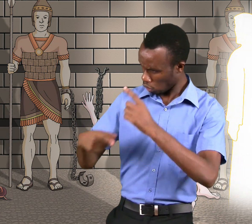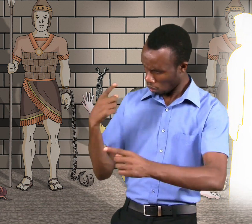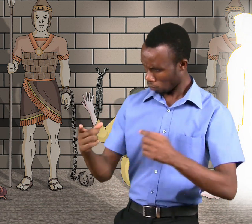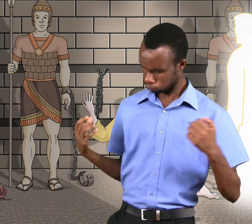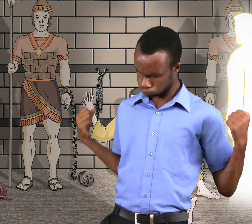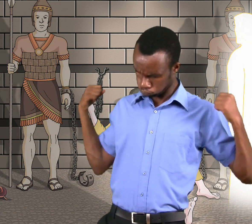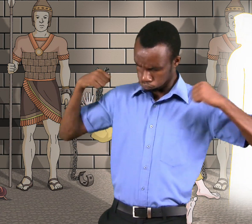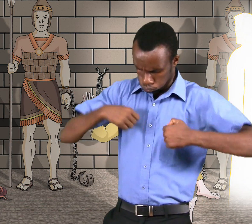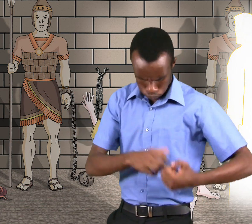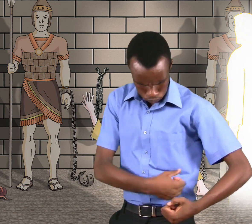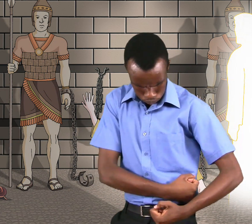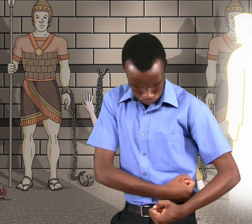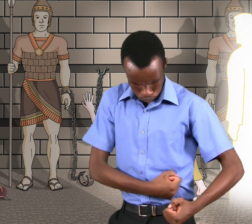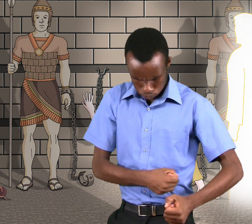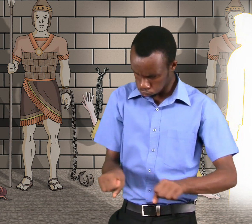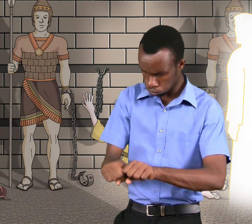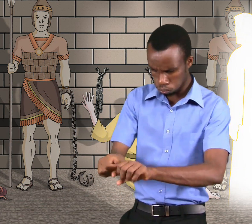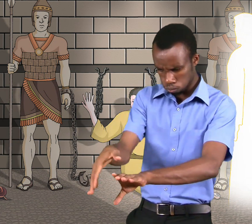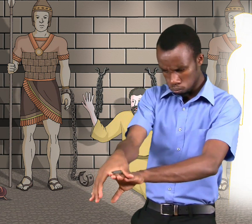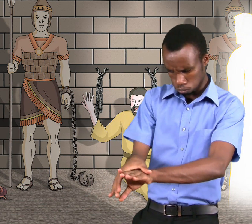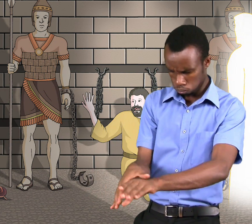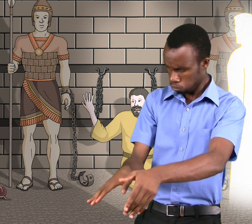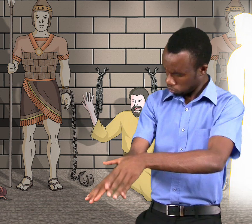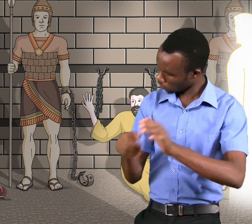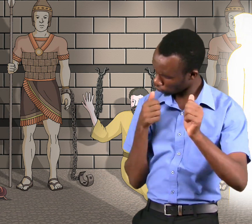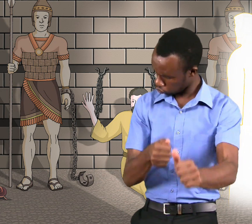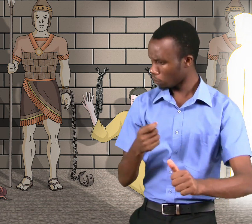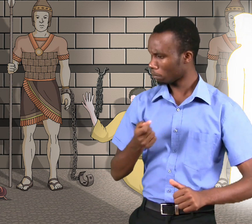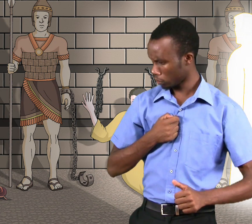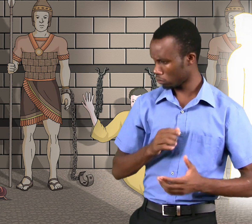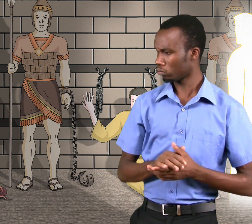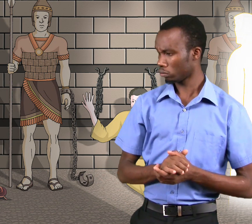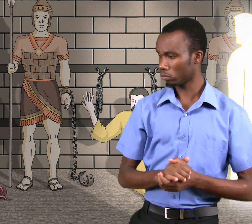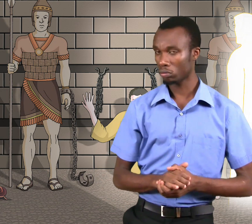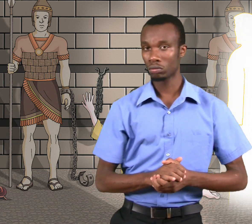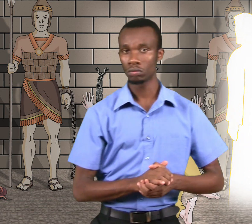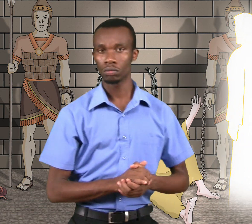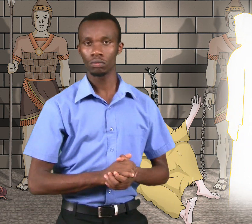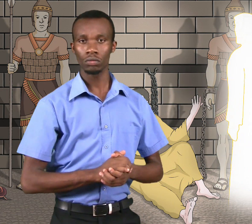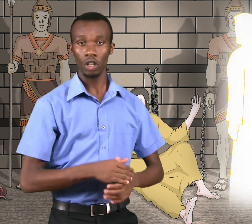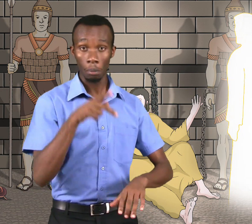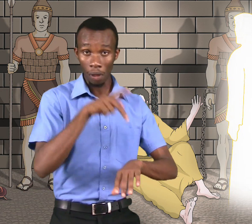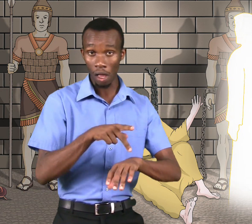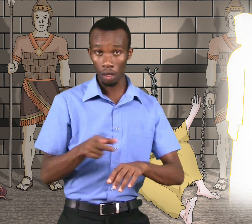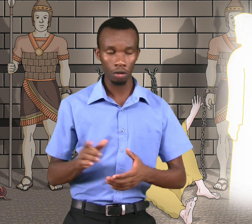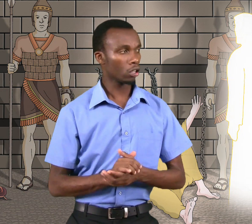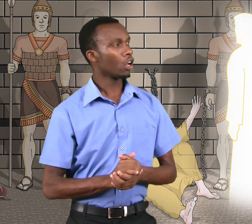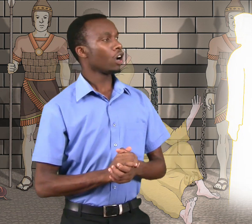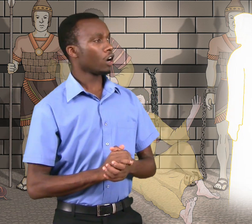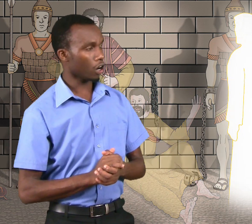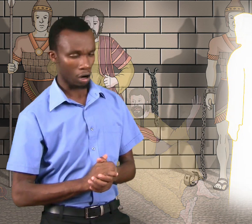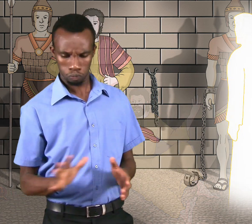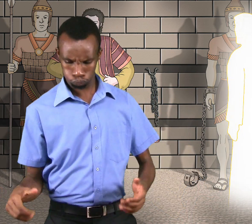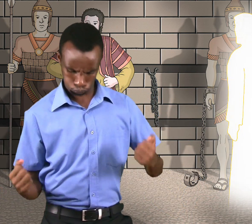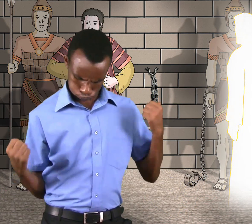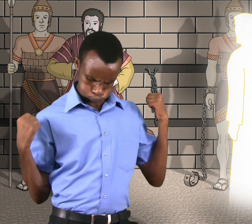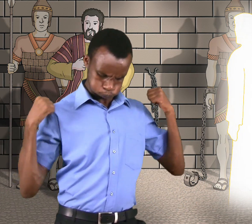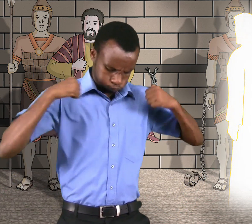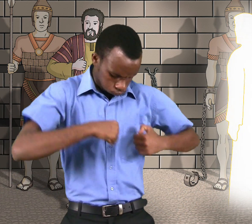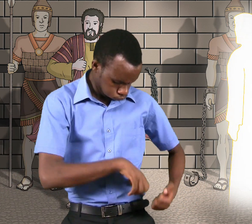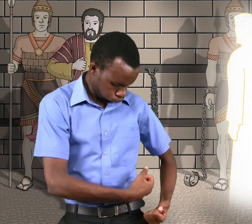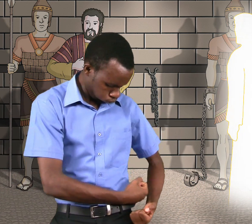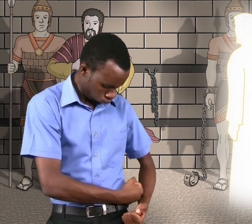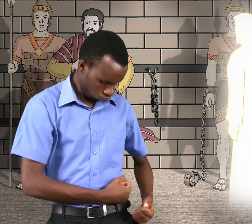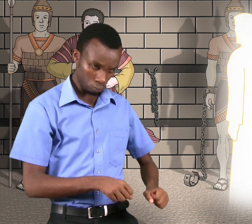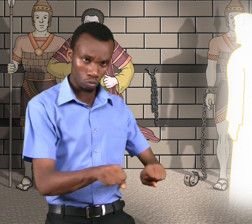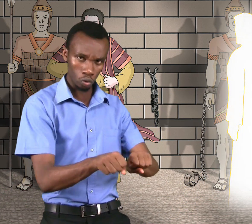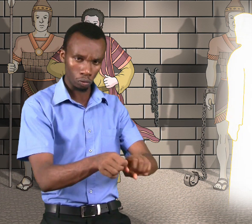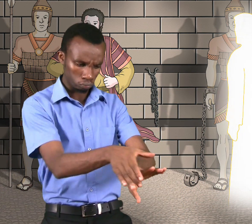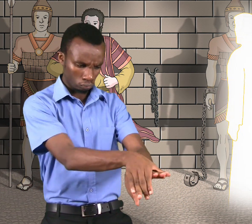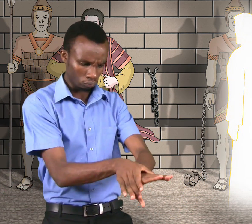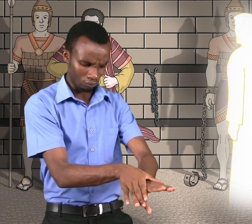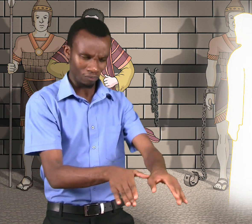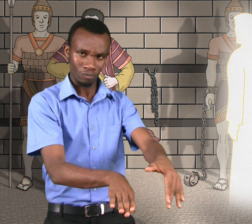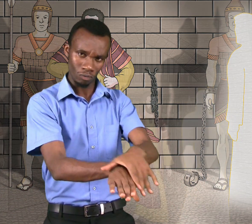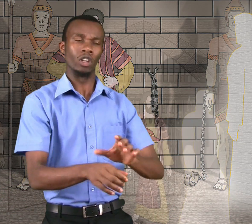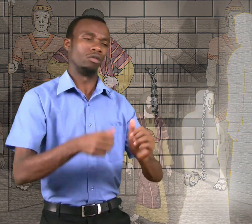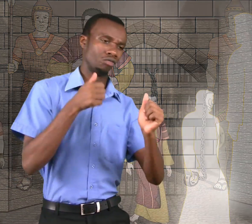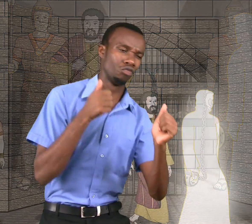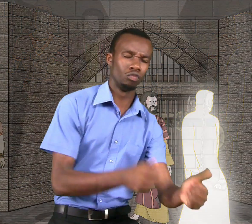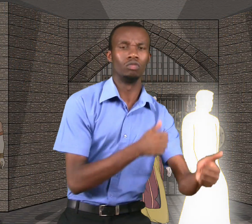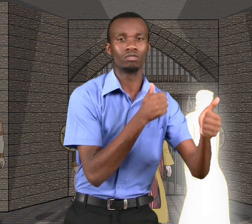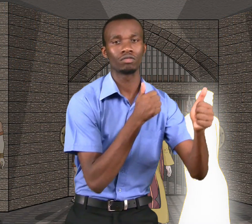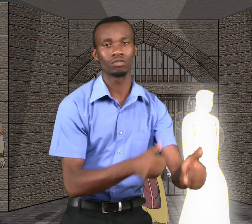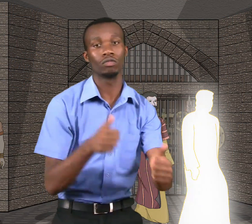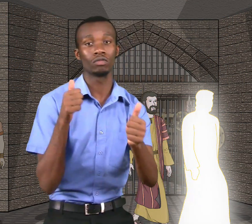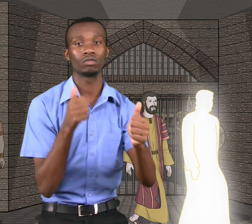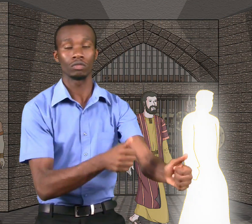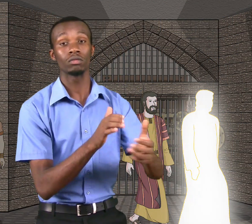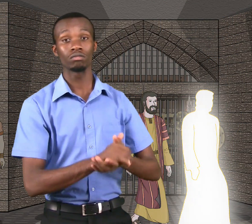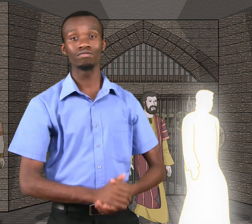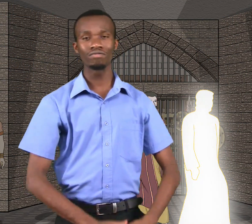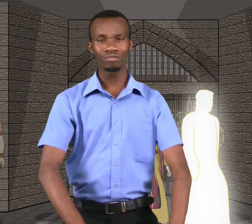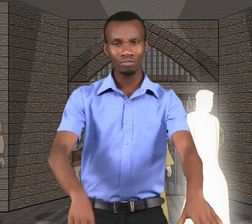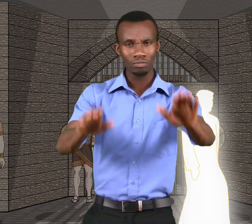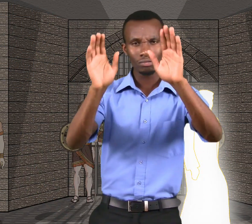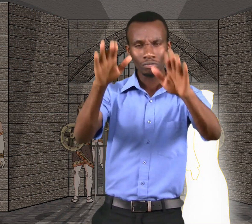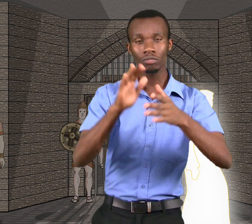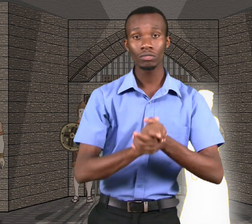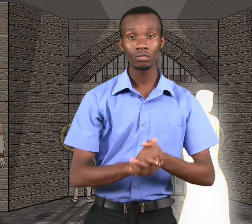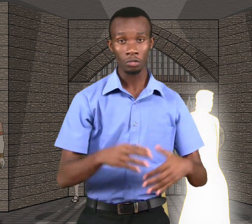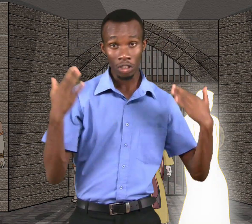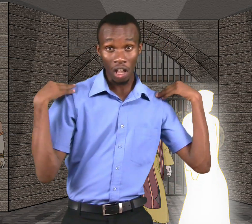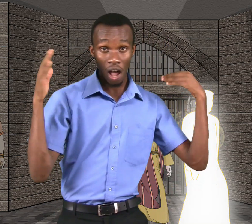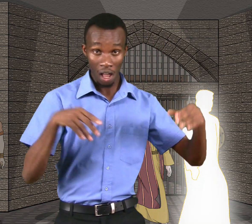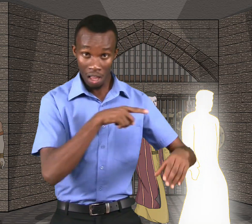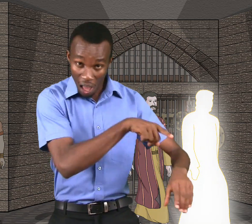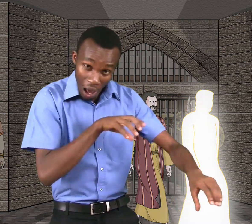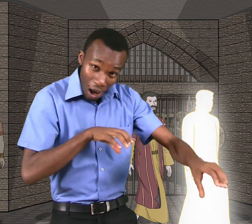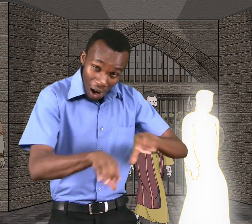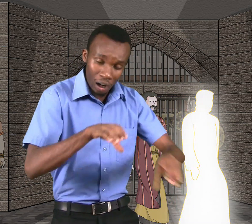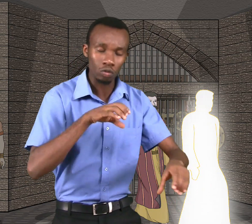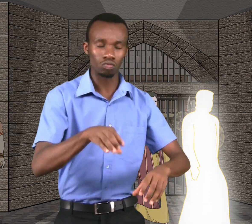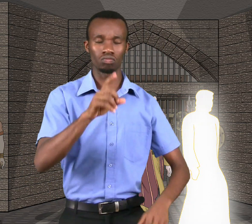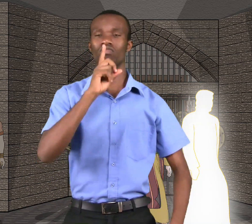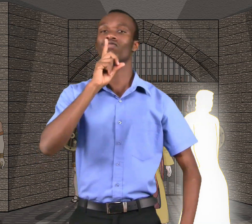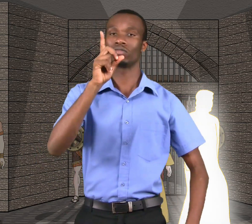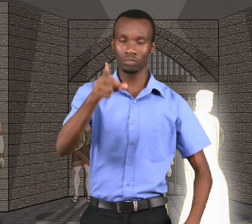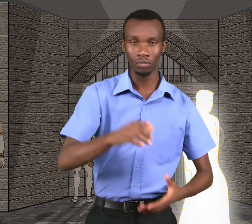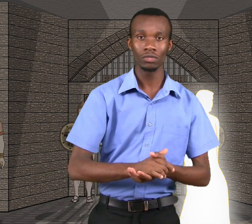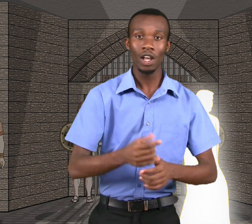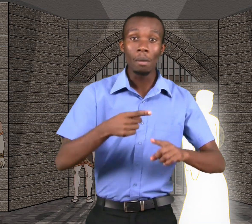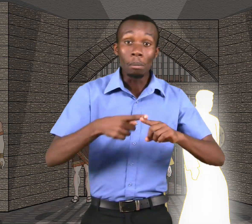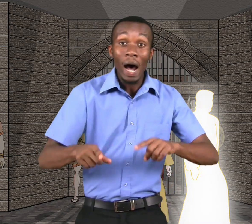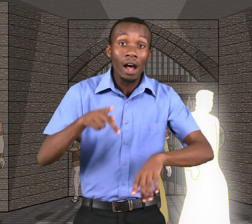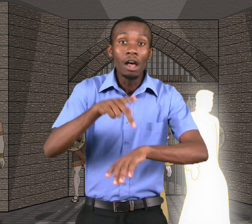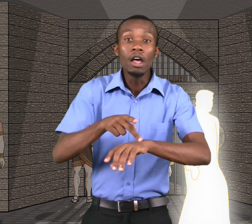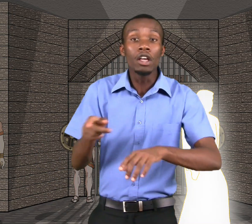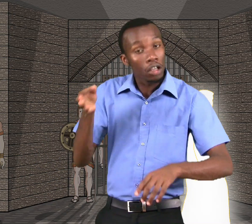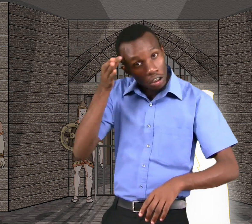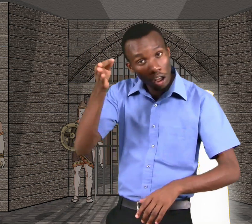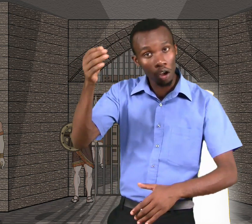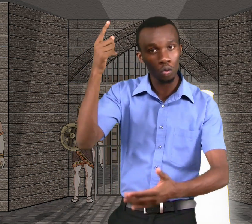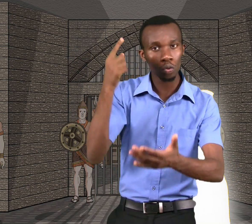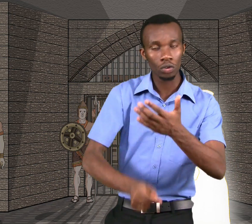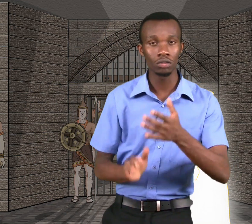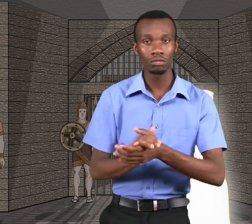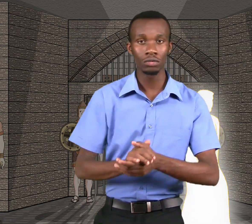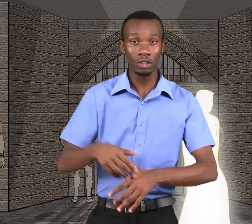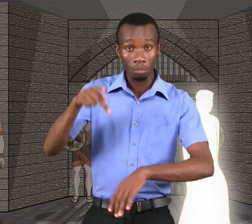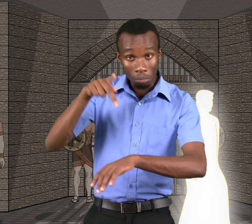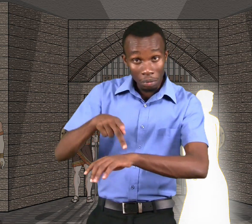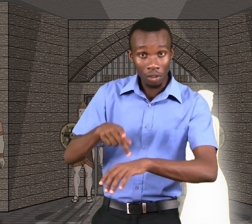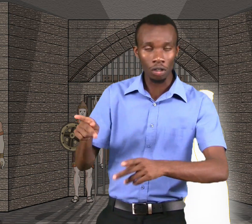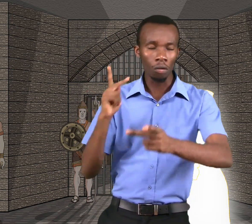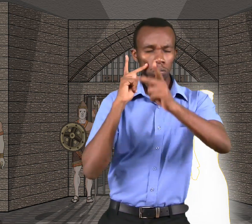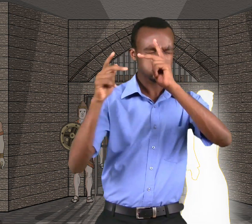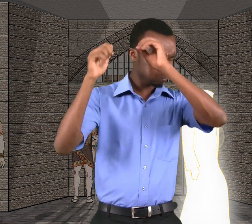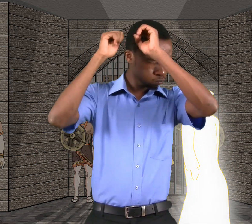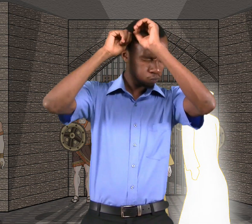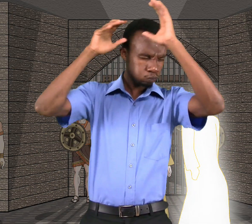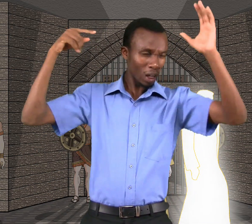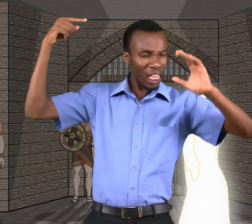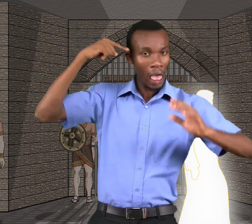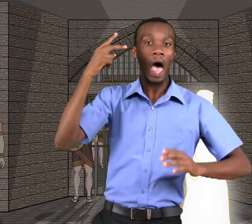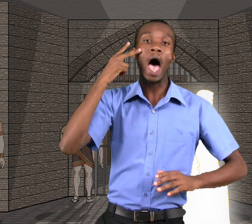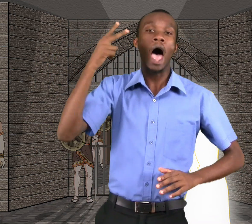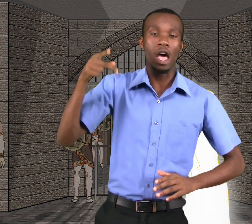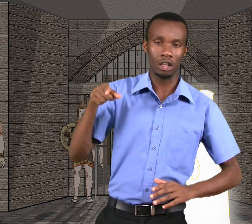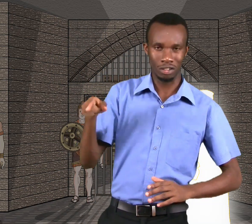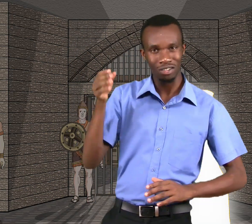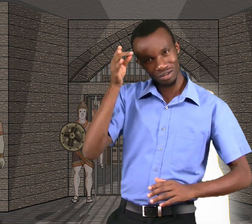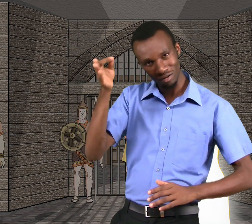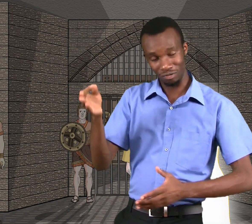“Get dressed and put on your sandals,” said the angel. Peter did so, and the angel told him, “Wrap your cloak around you and follow me.”